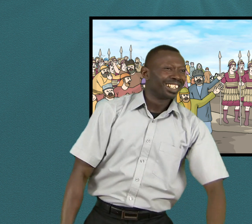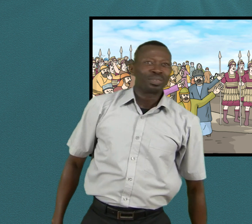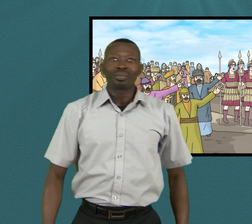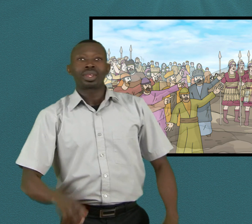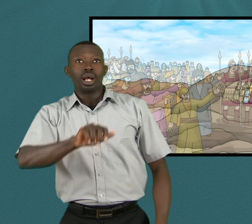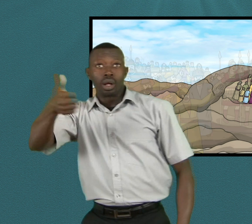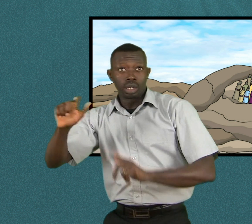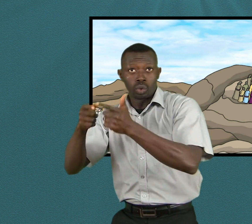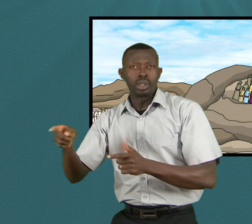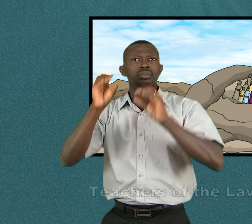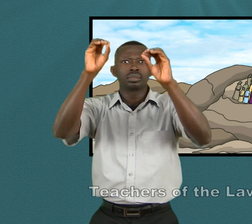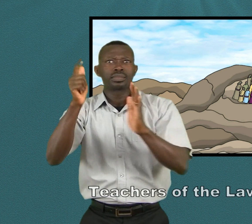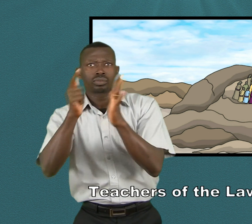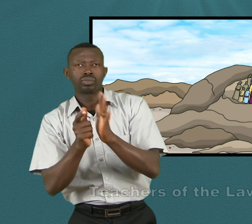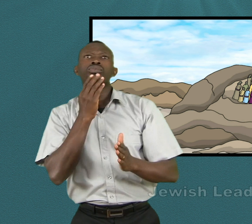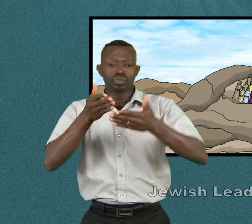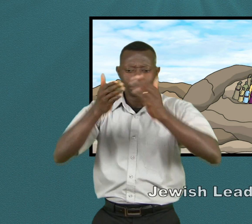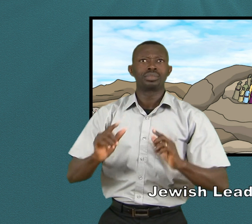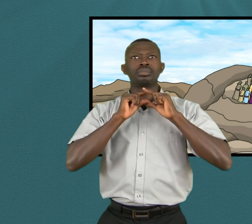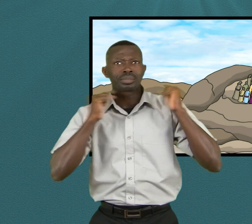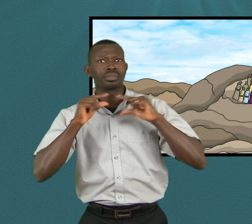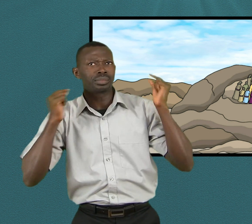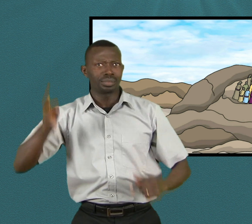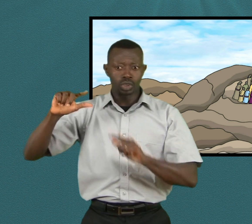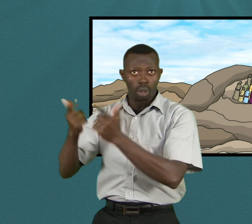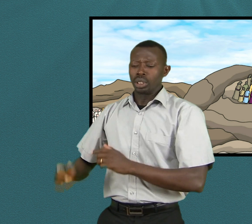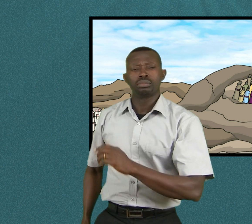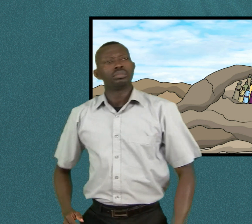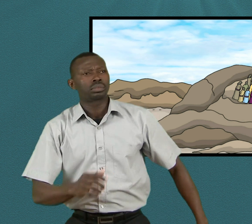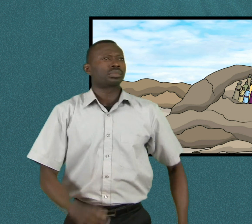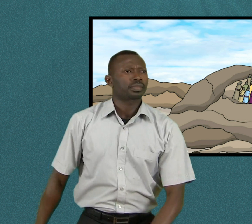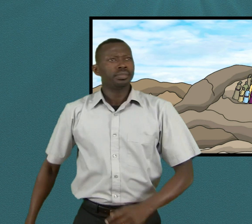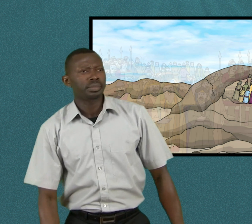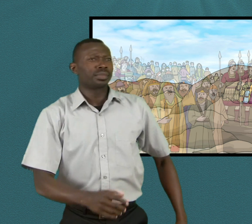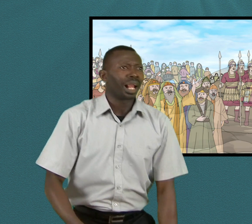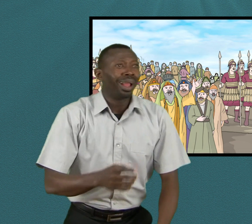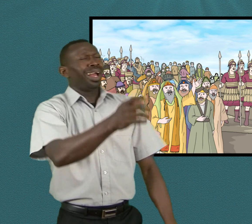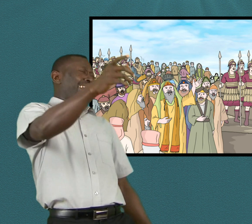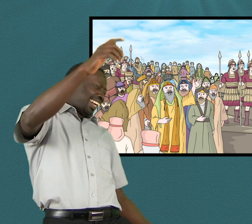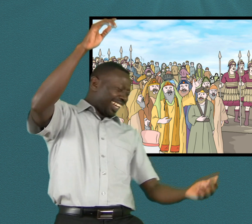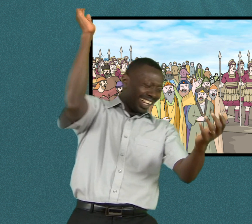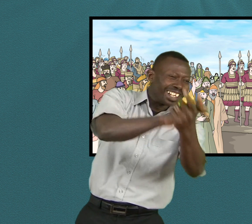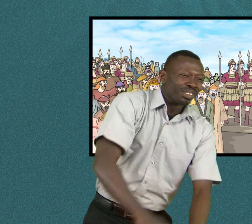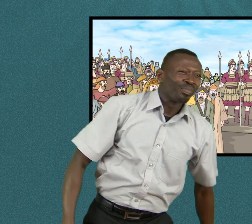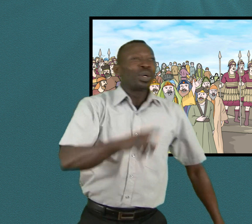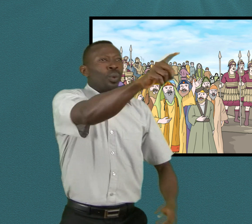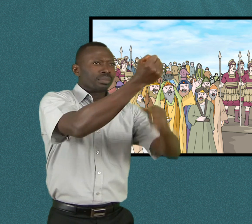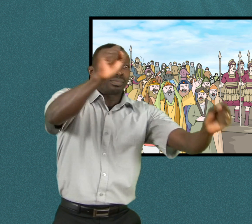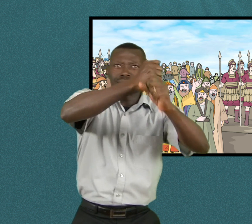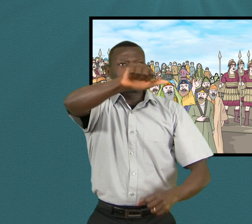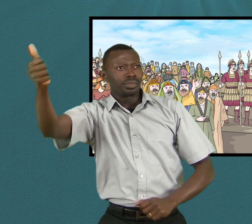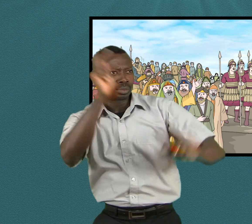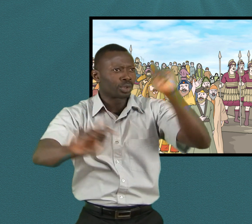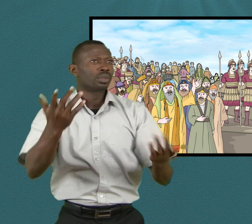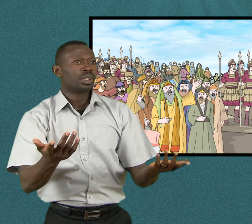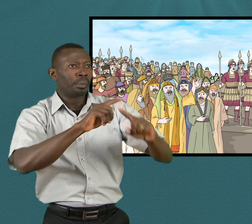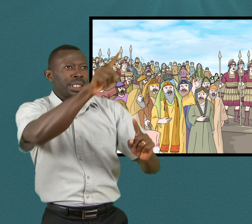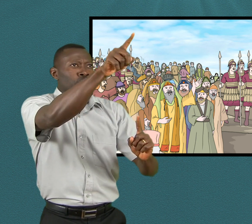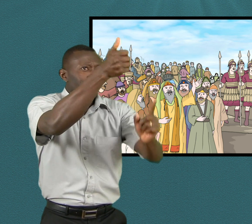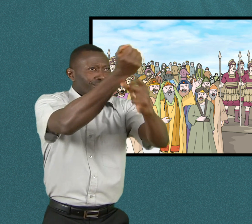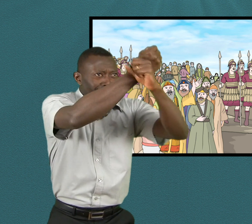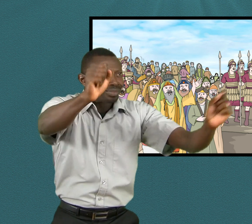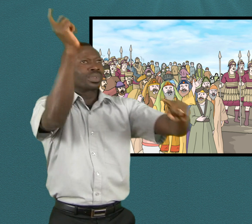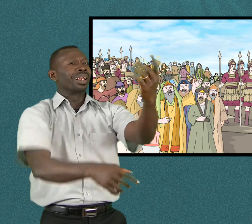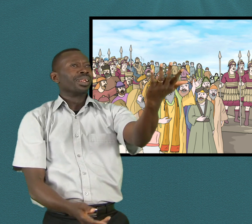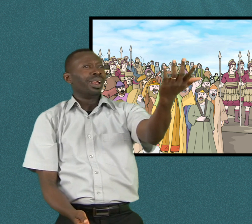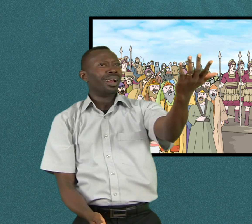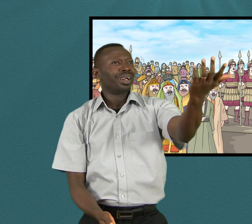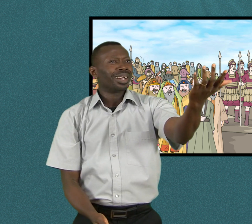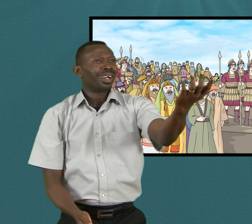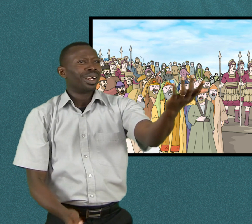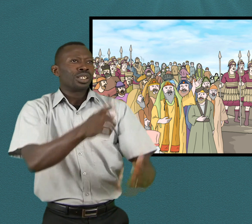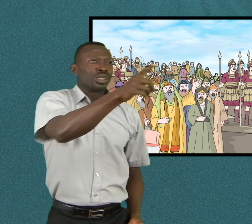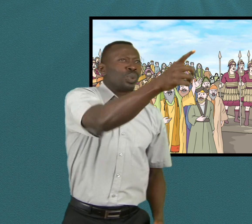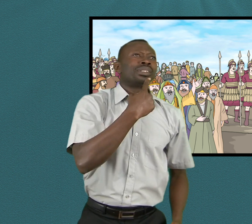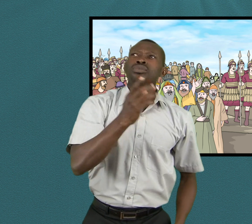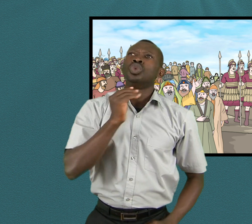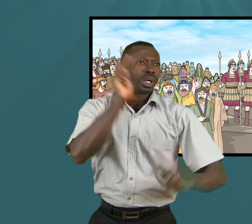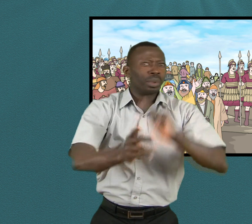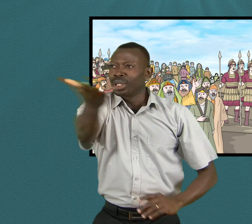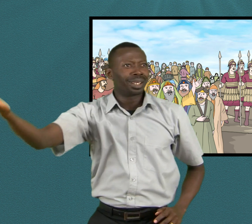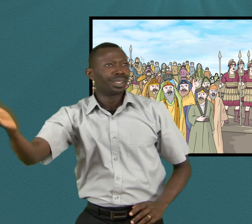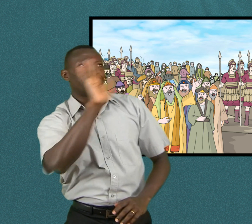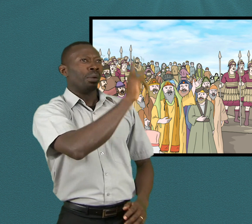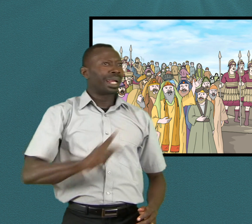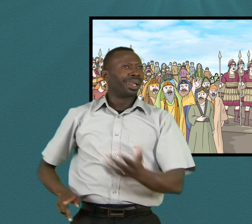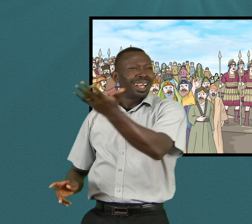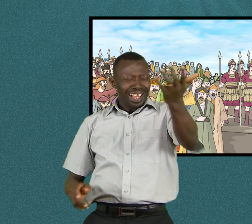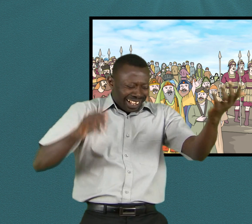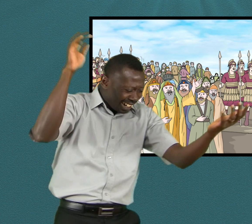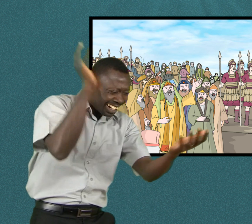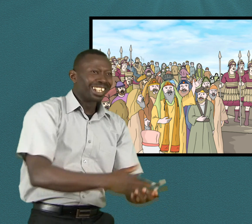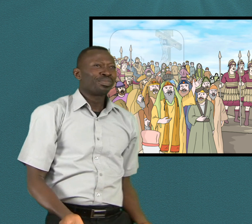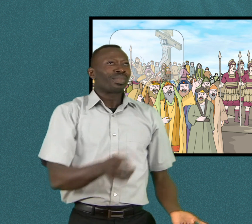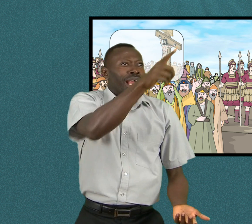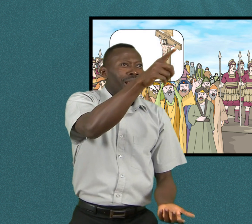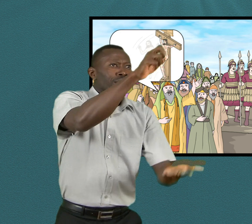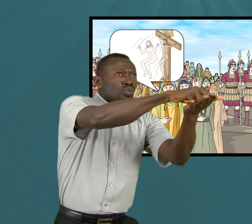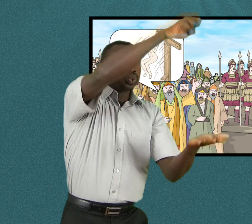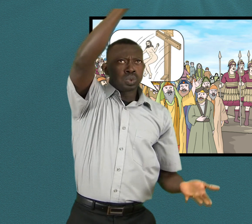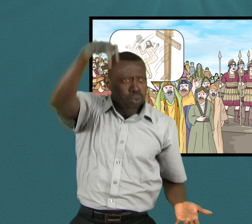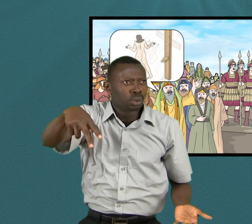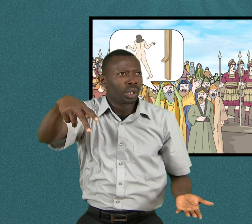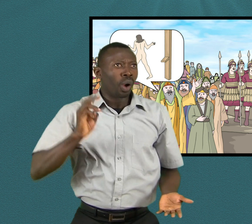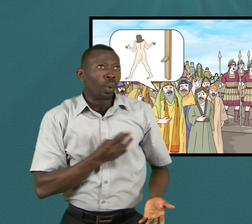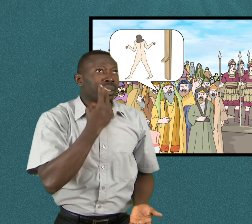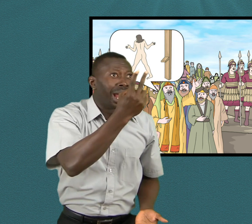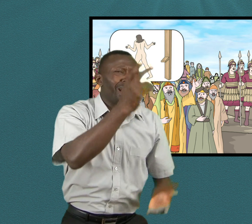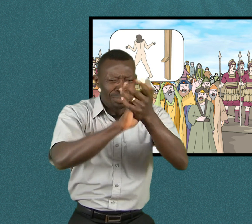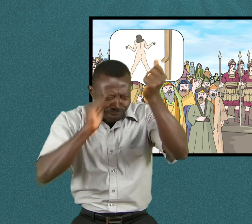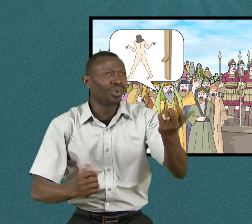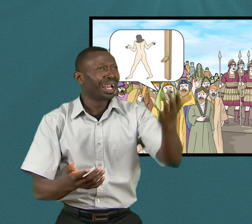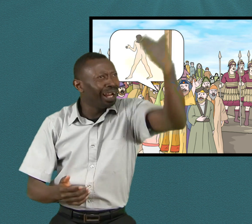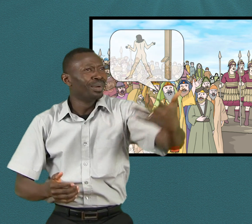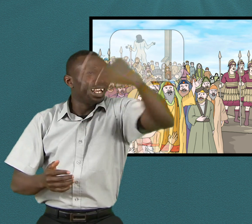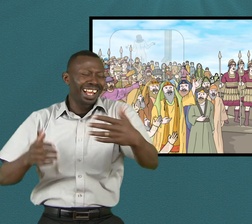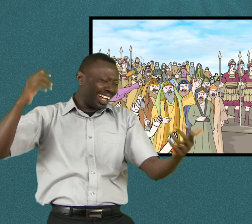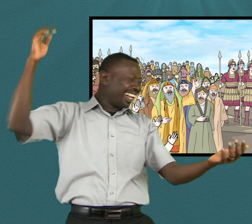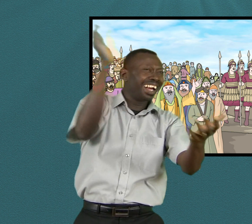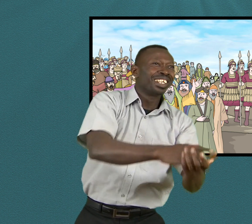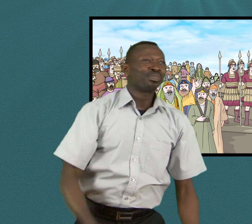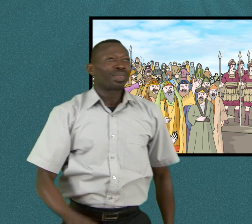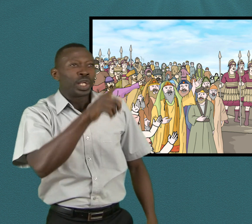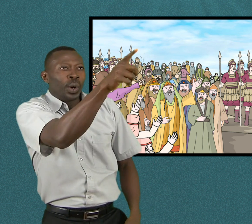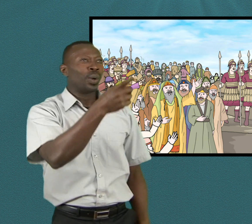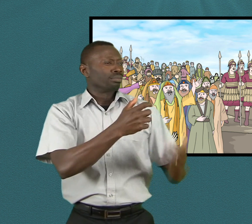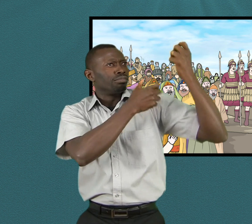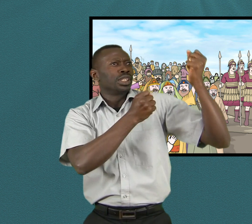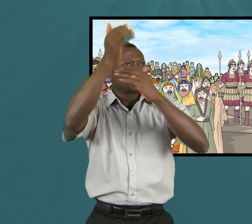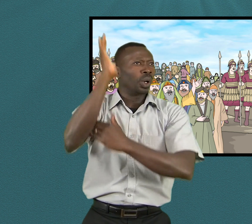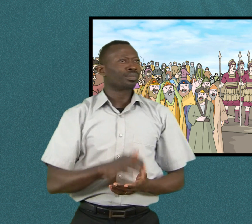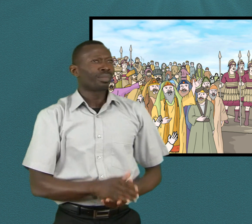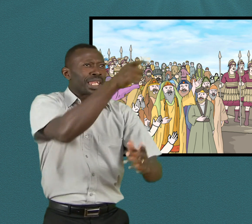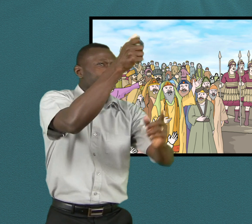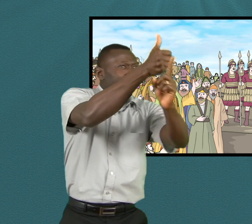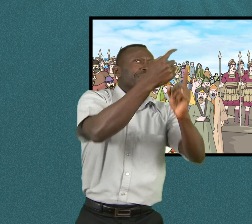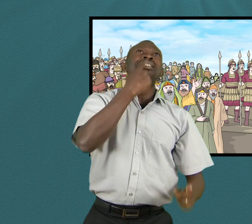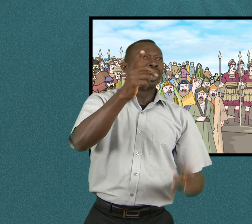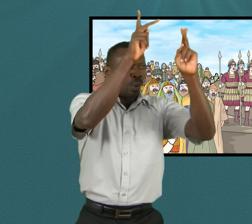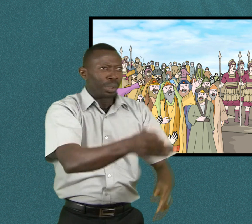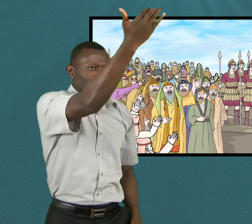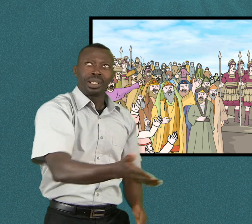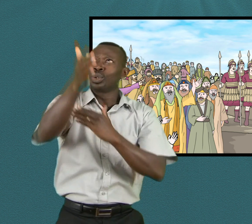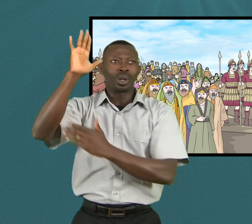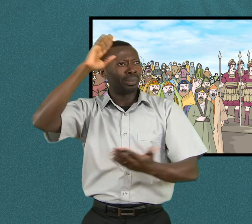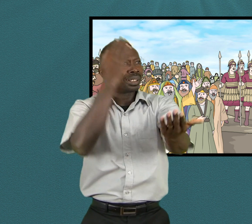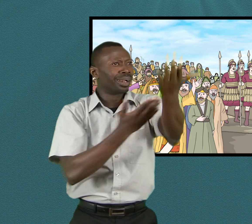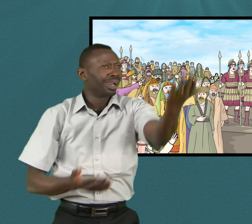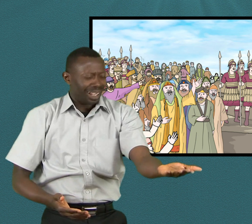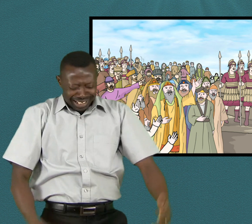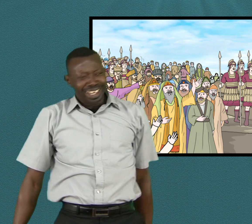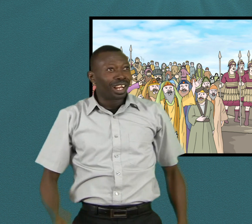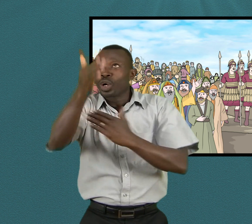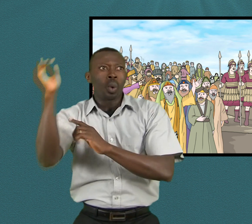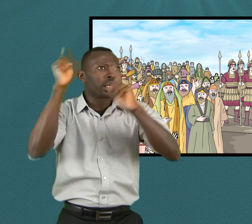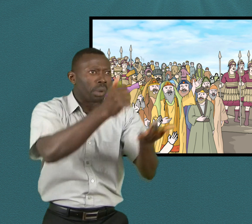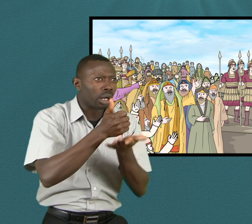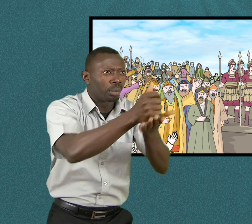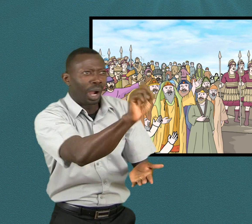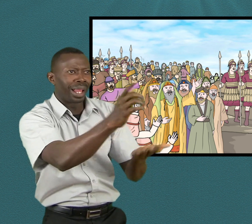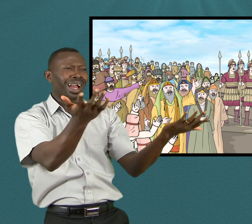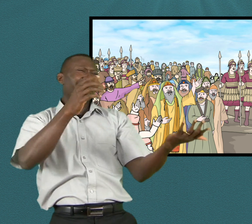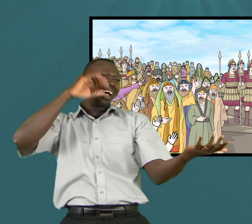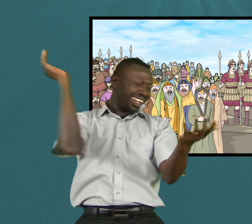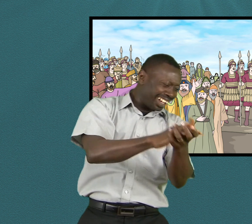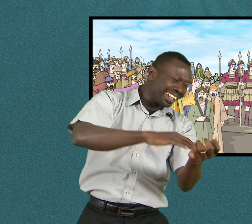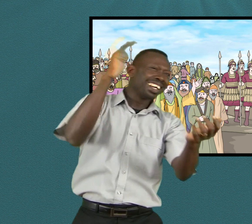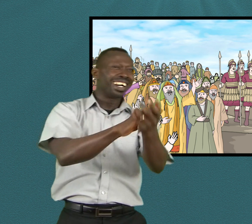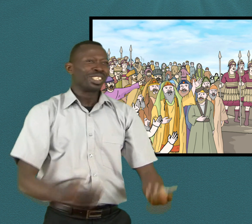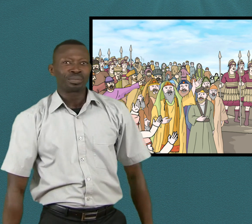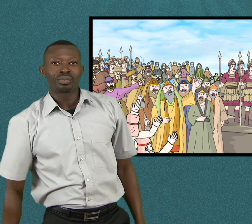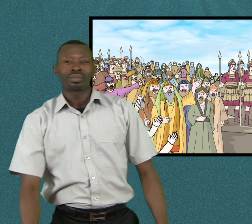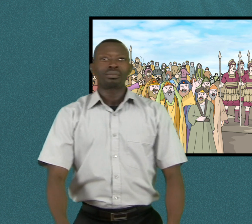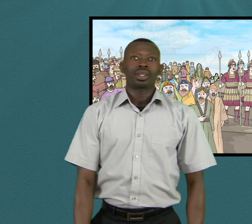In the same way, the chief priests, scribes, and elders mocked Him, saying, “He saved others, but He cannot save Himself.